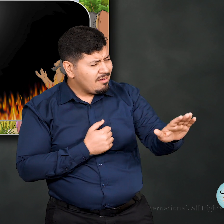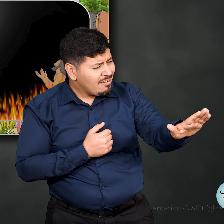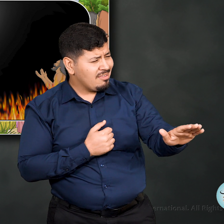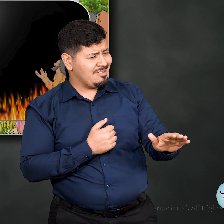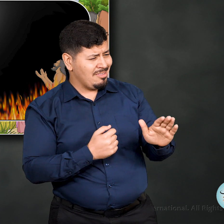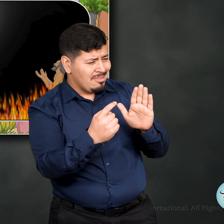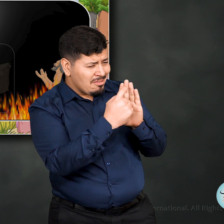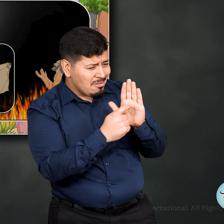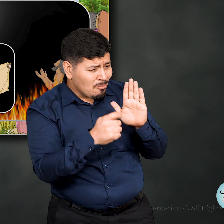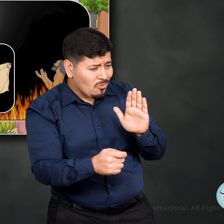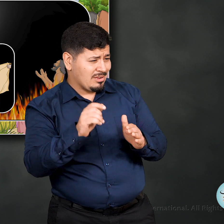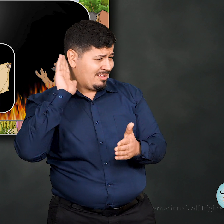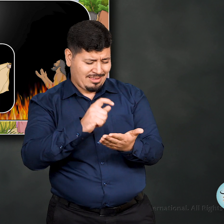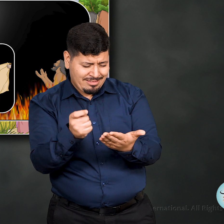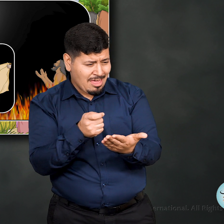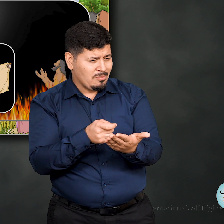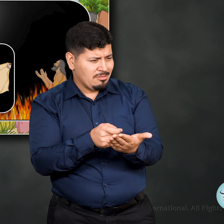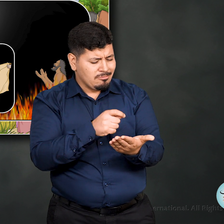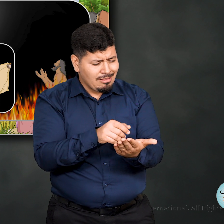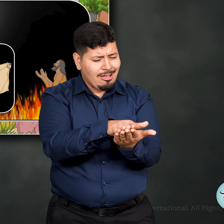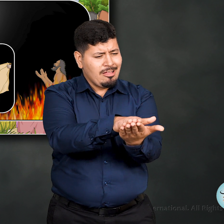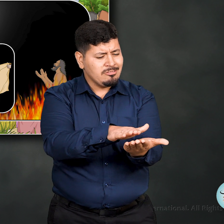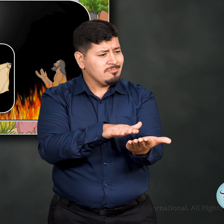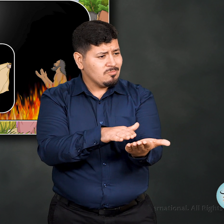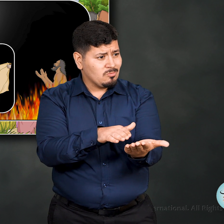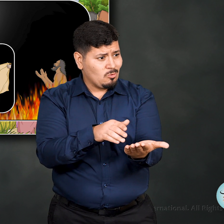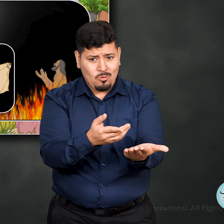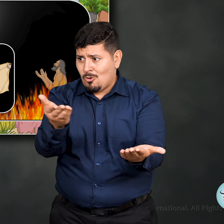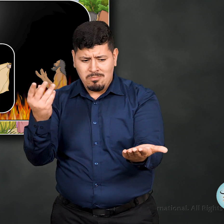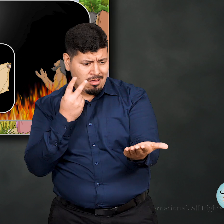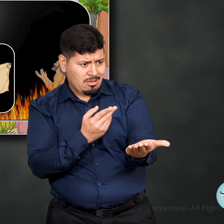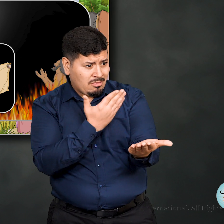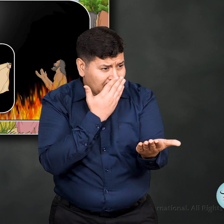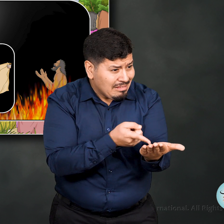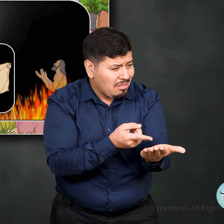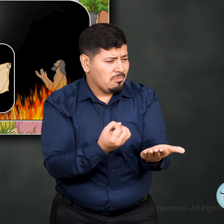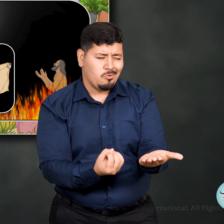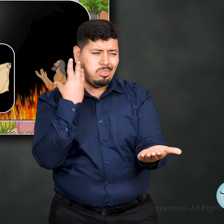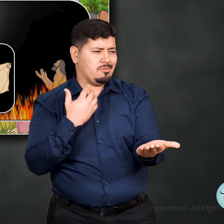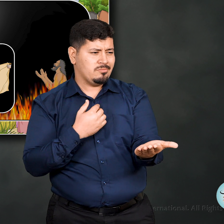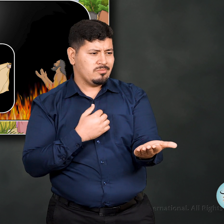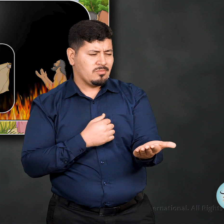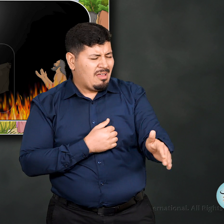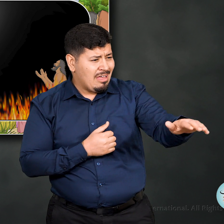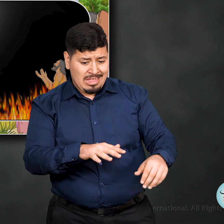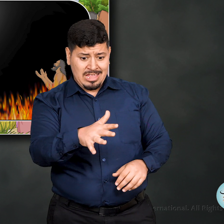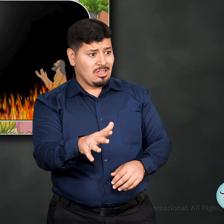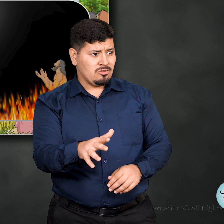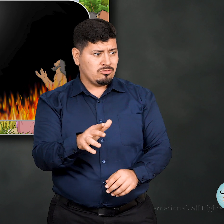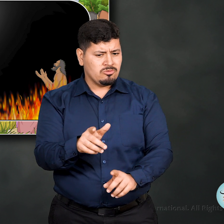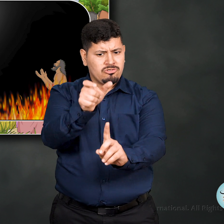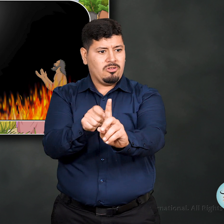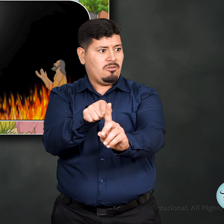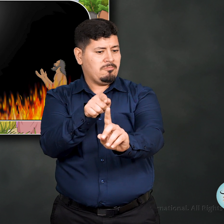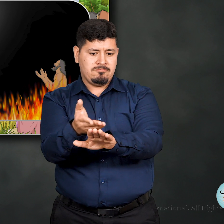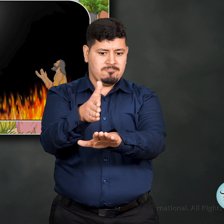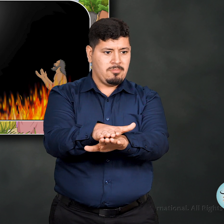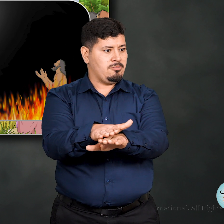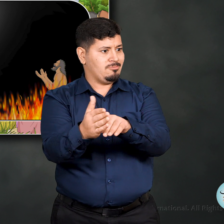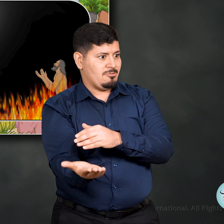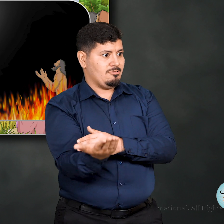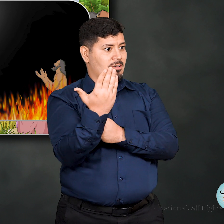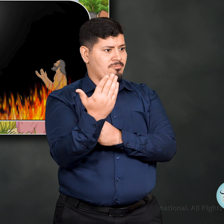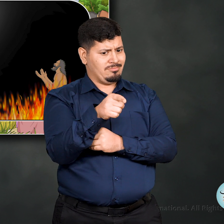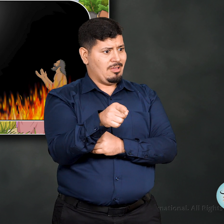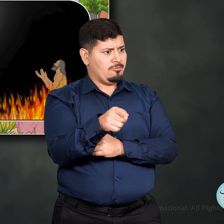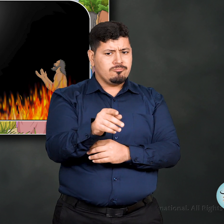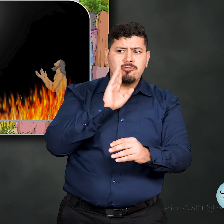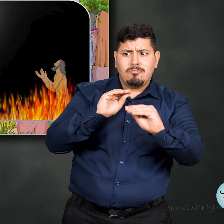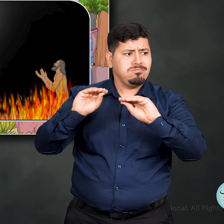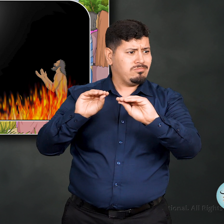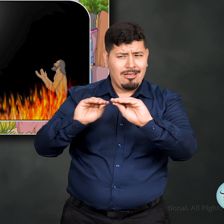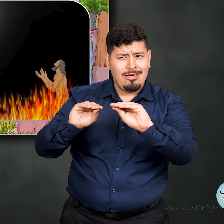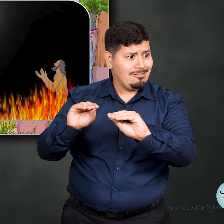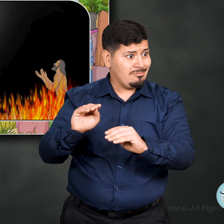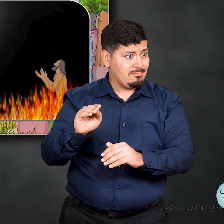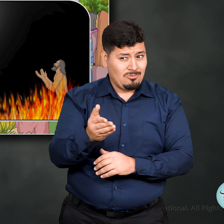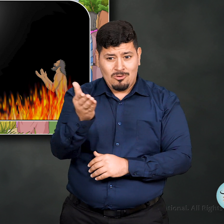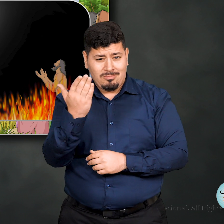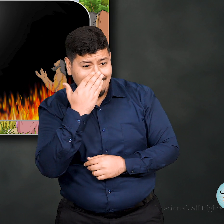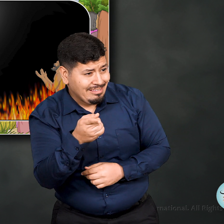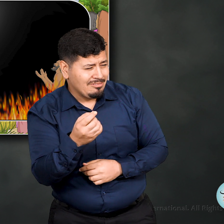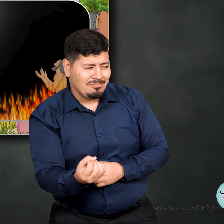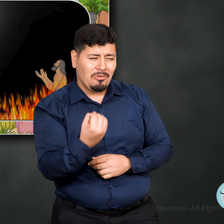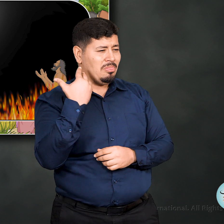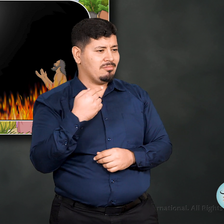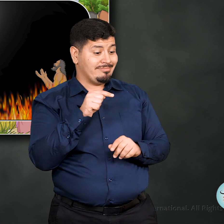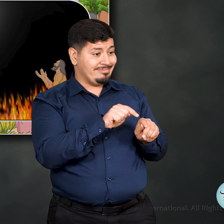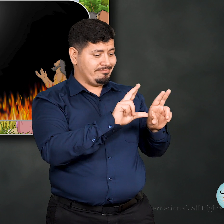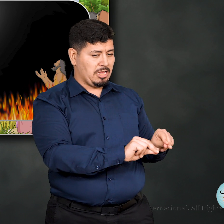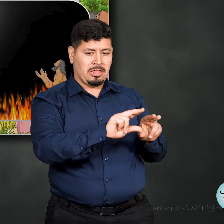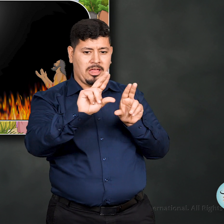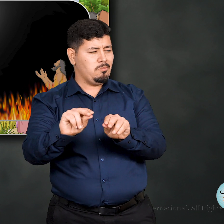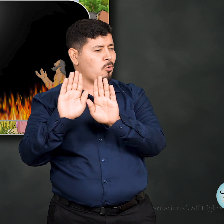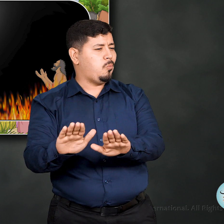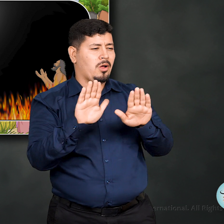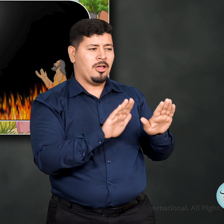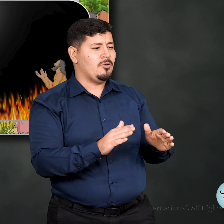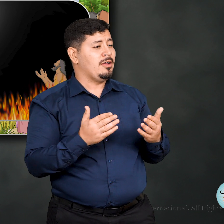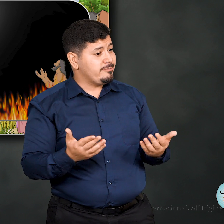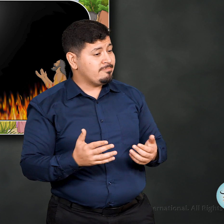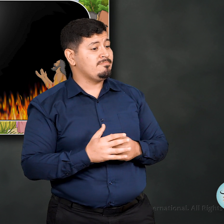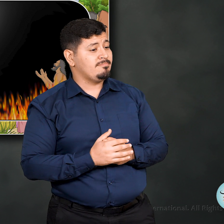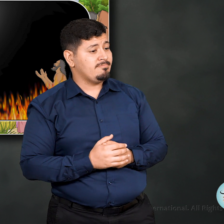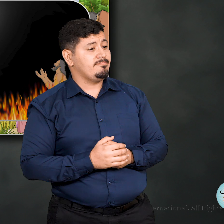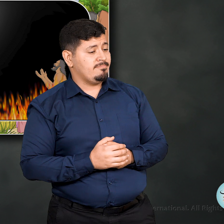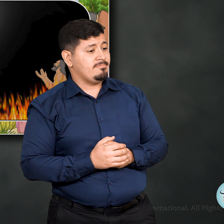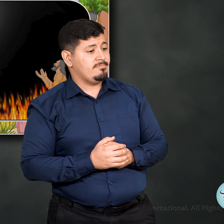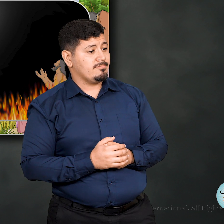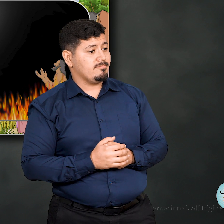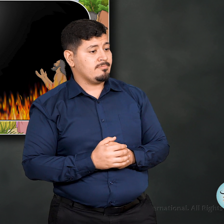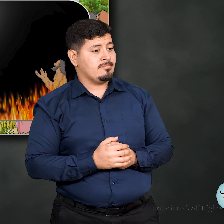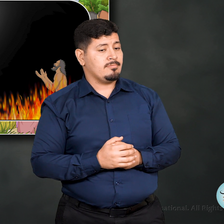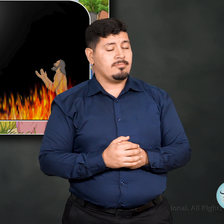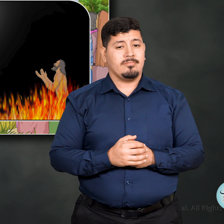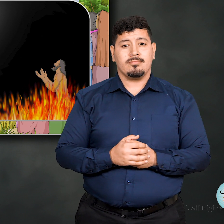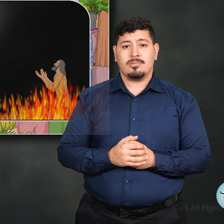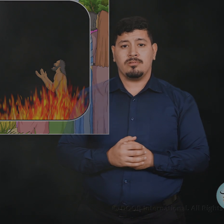Then Abraham said to him, ‘If they do not listen to Moses and the prophets, they will not be persuaded even if someone rises from the dead.’”